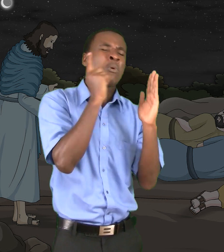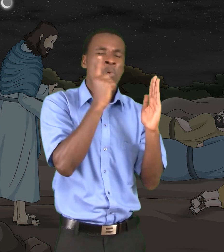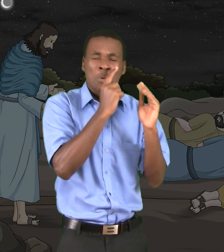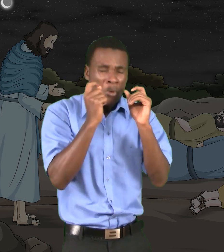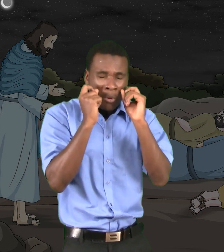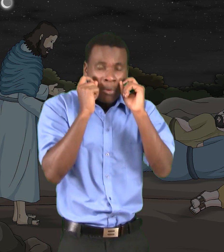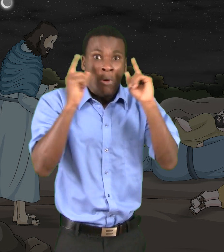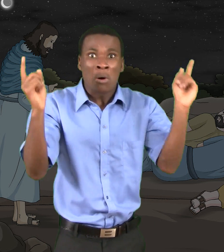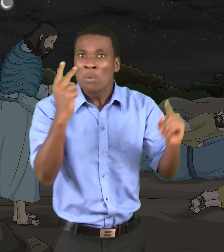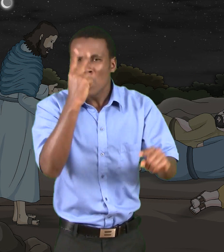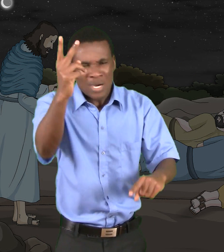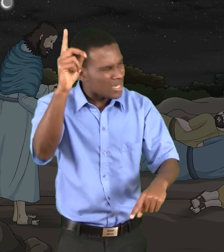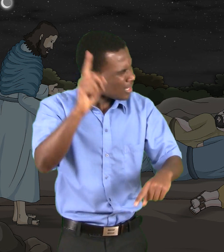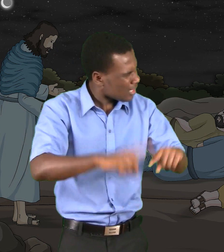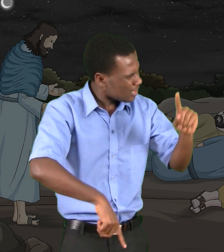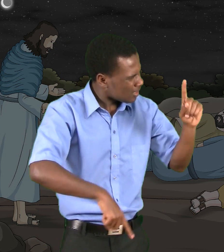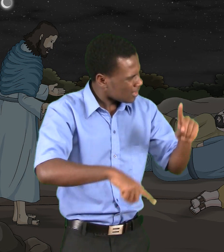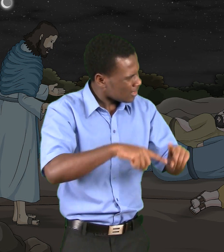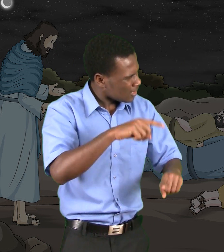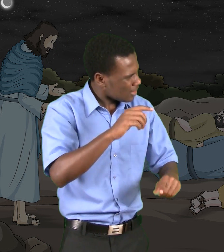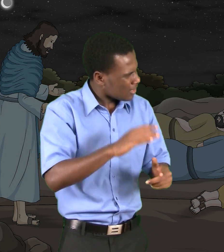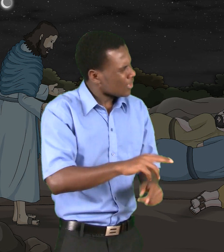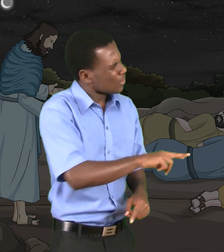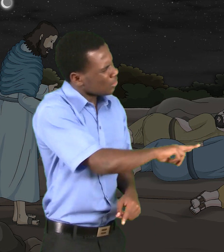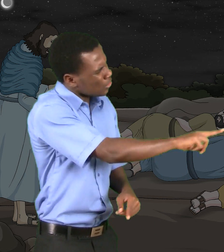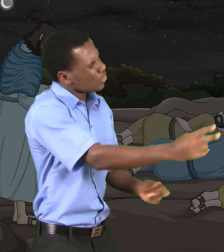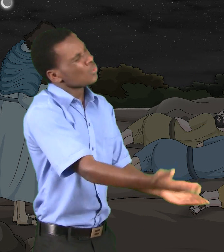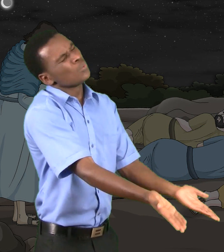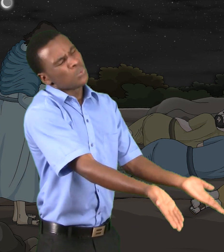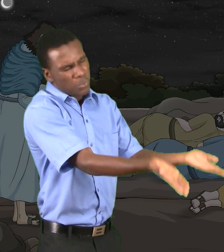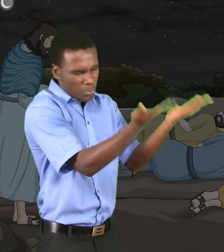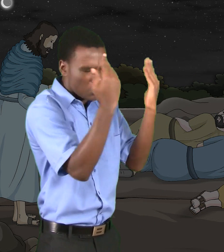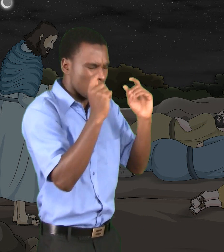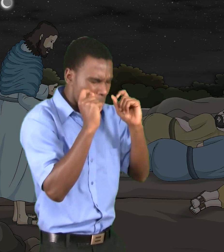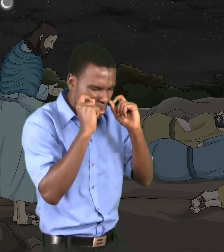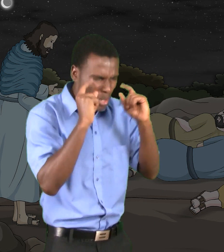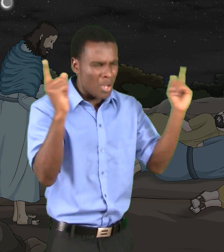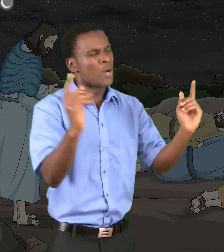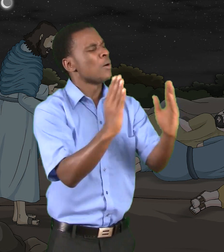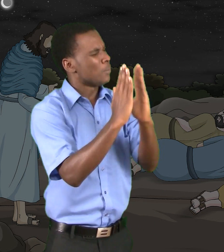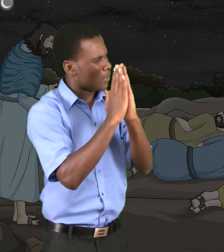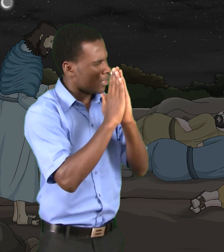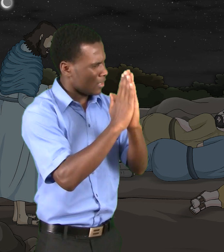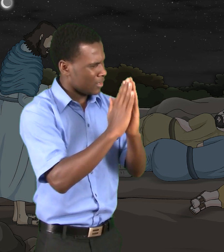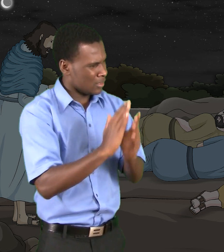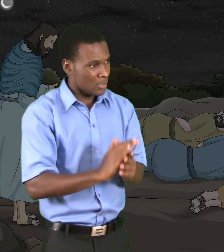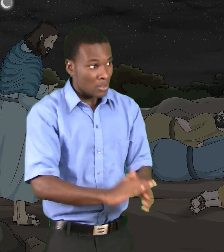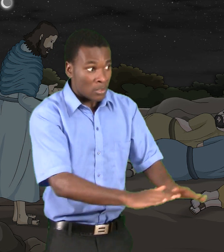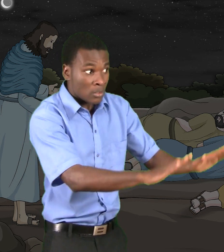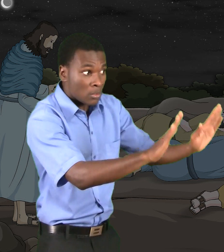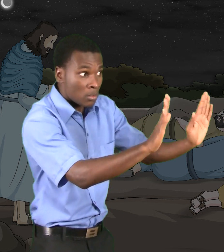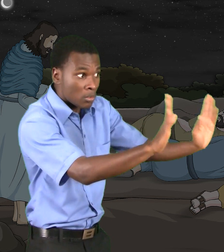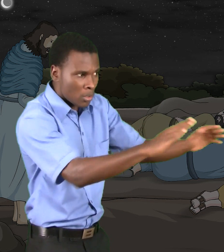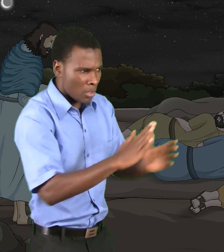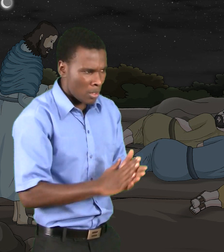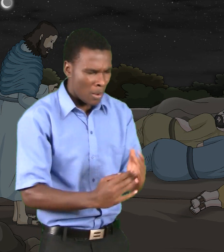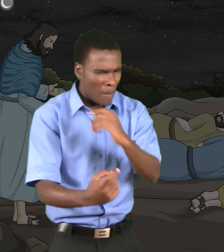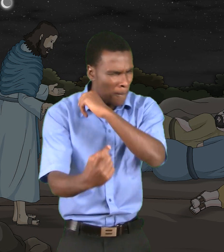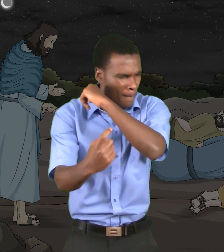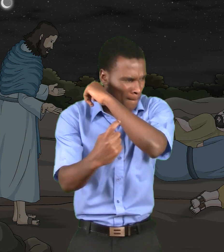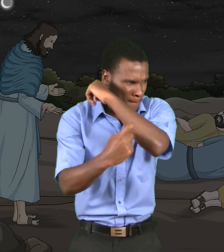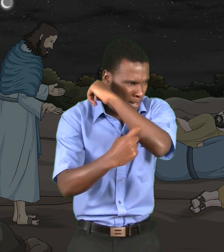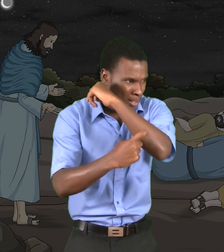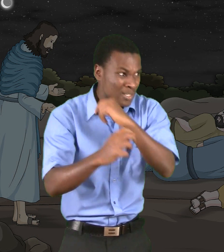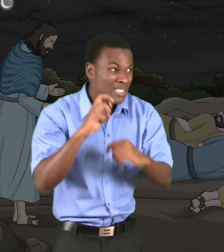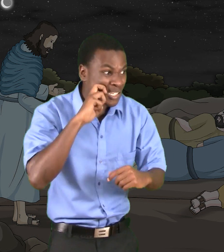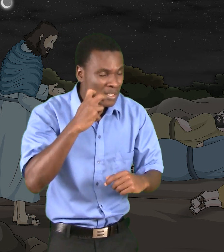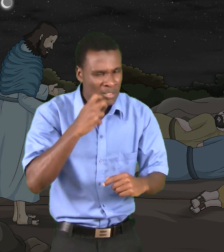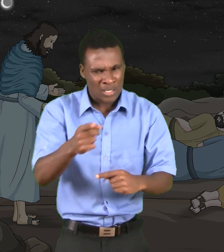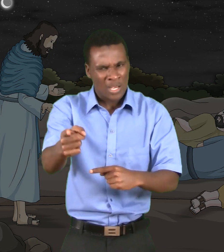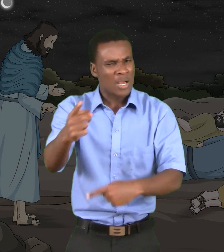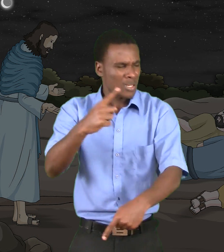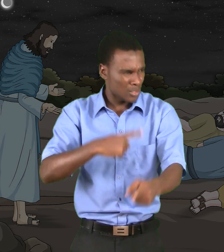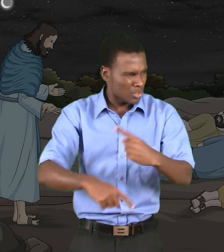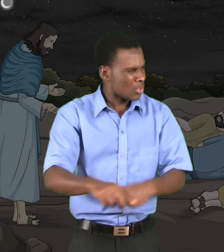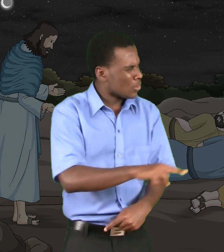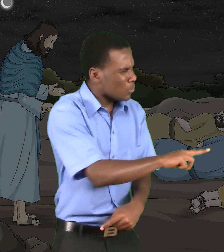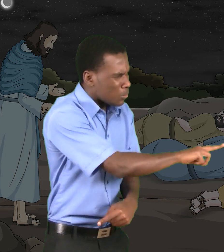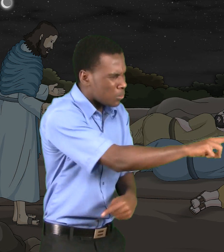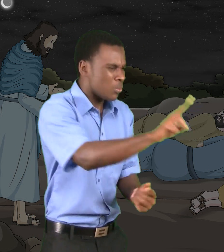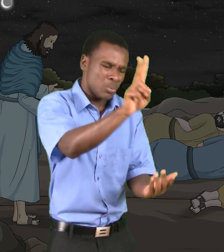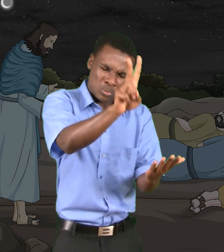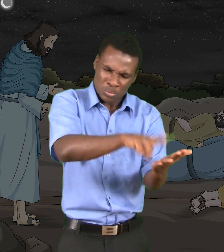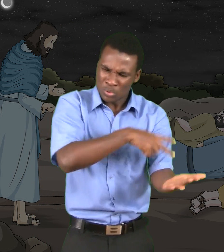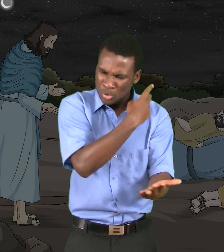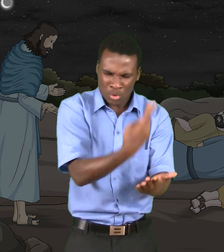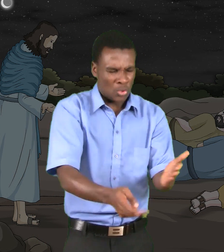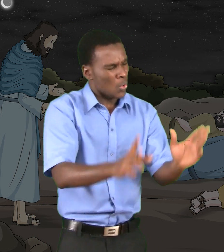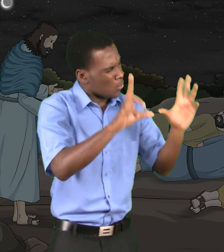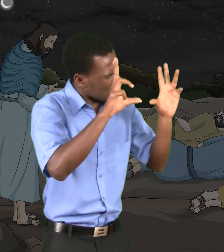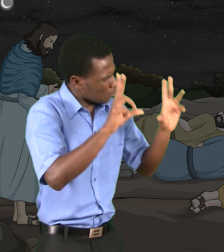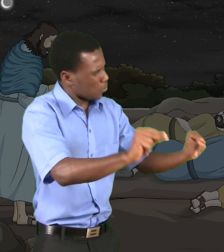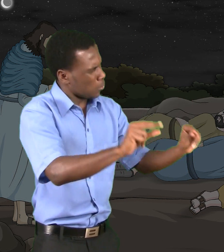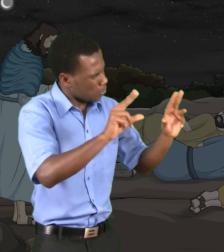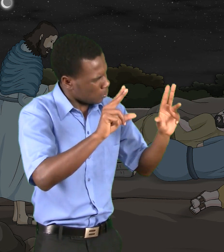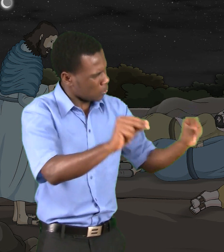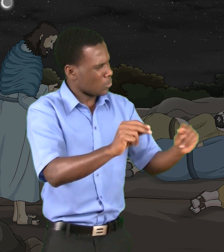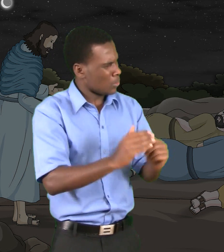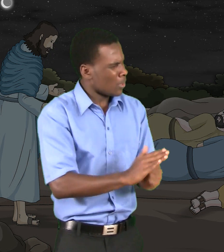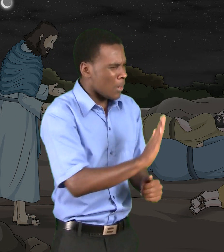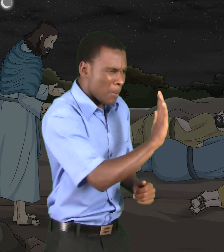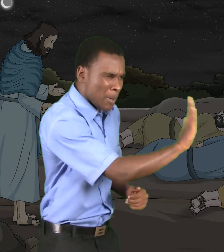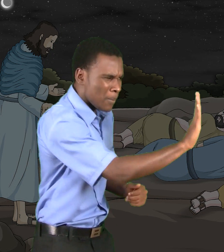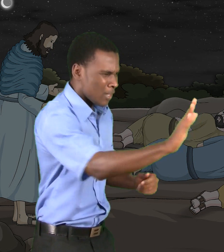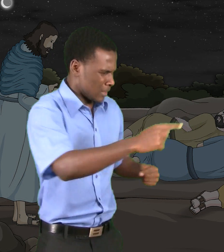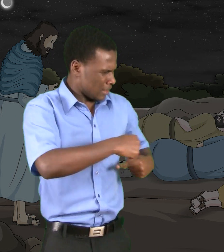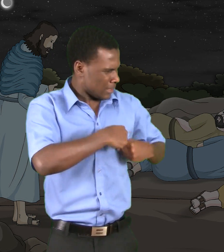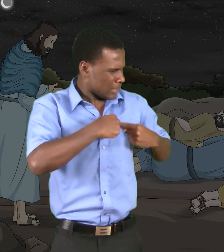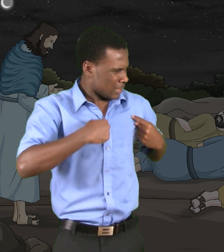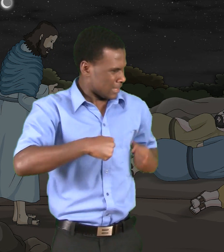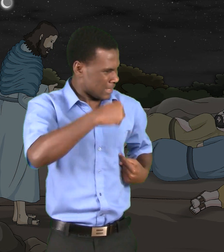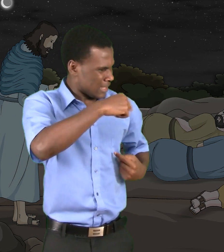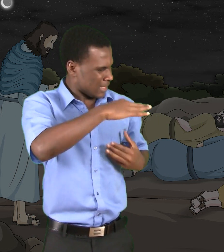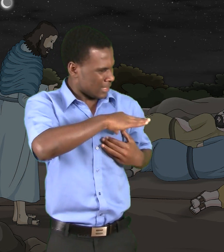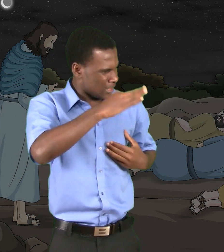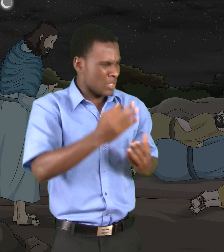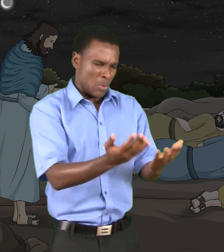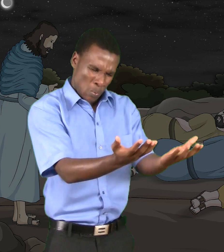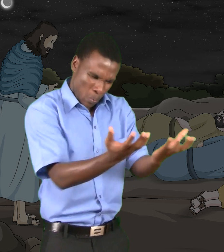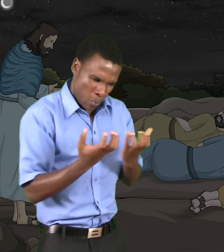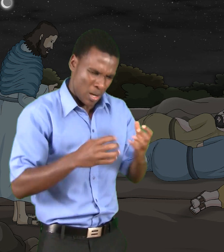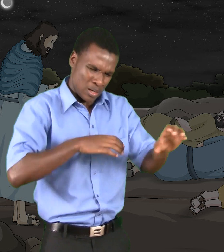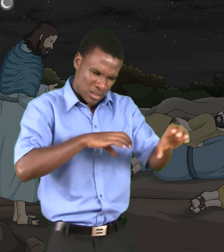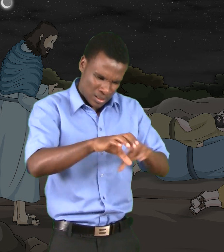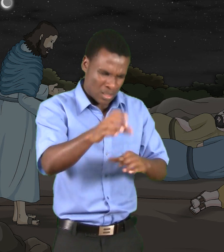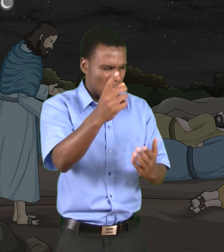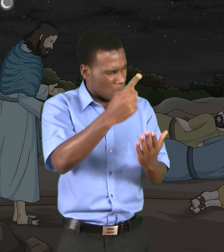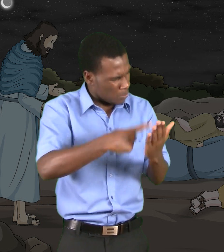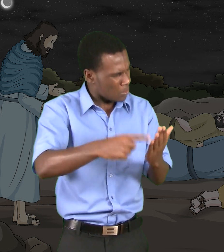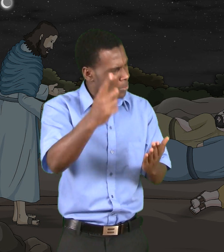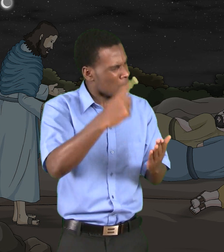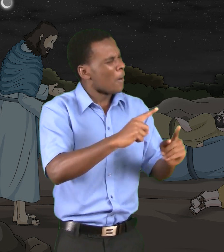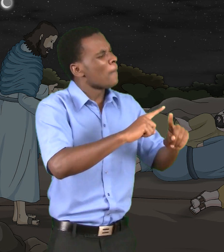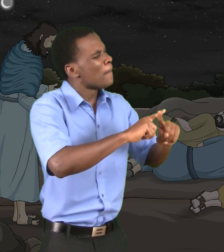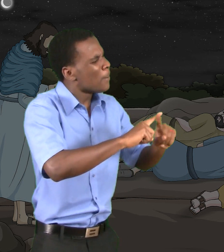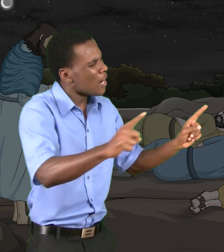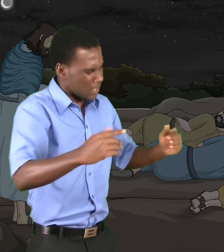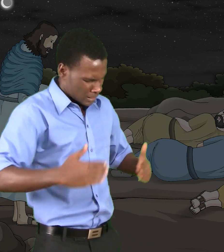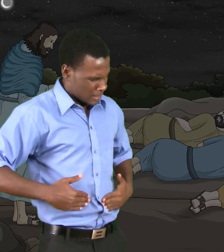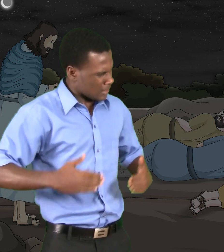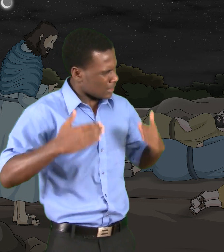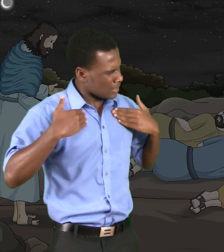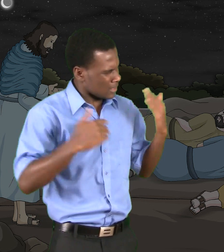“Watch and pray so that you will not enter into temptation.